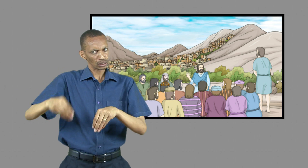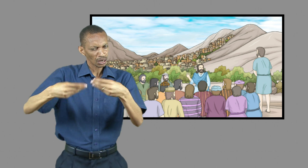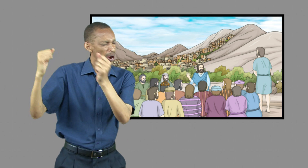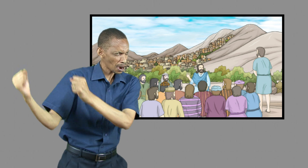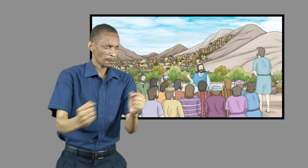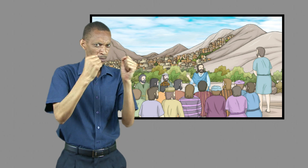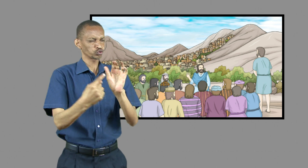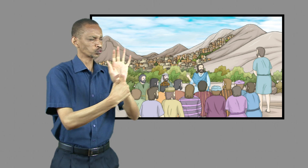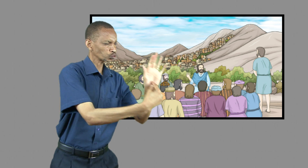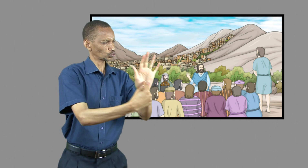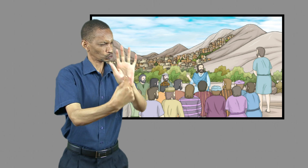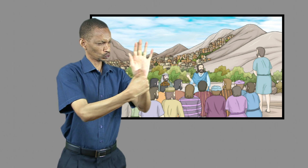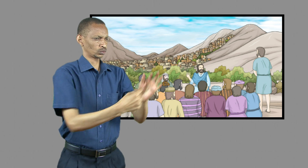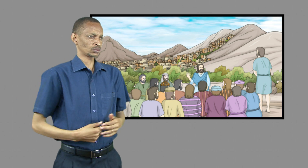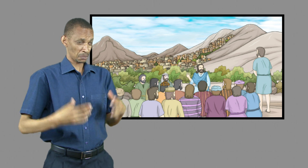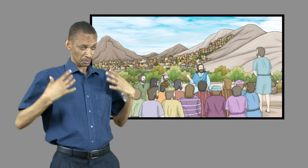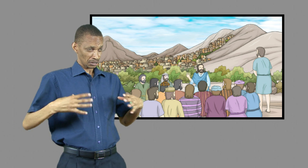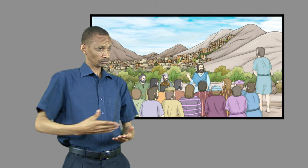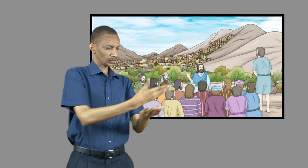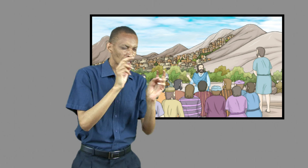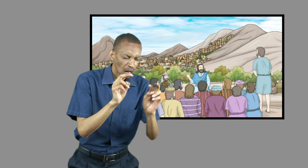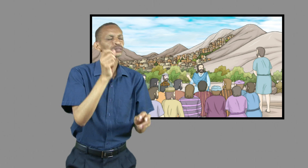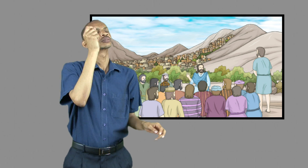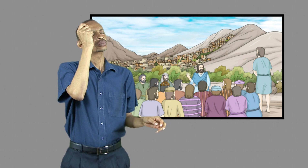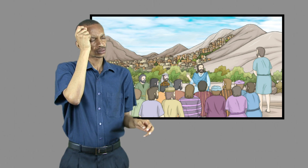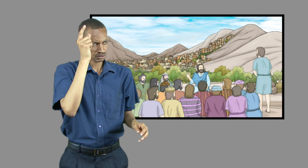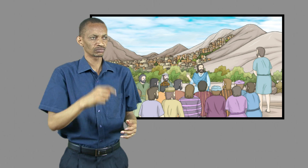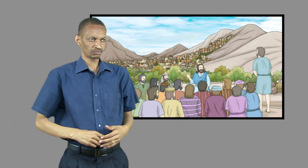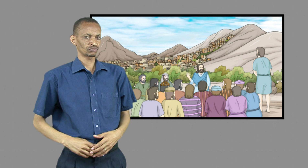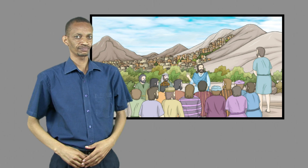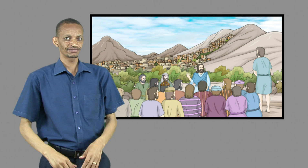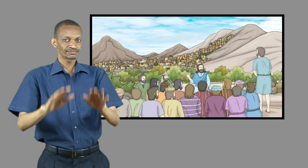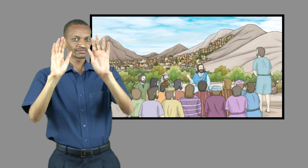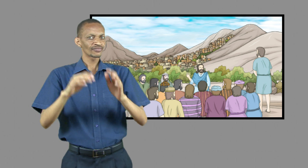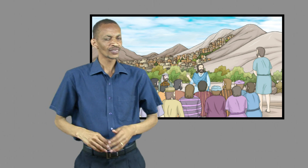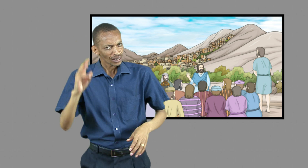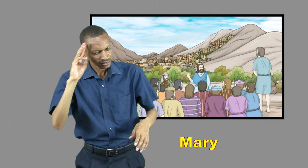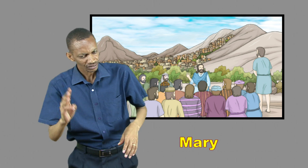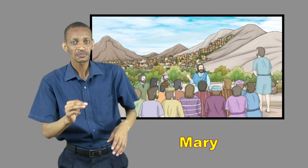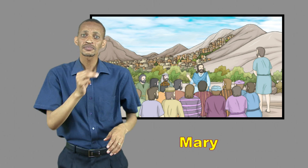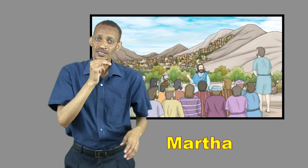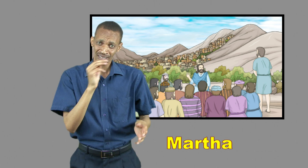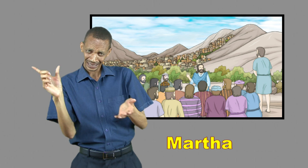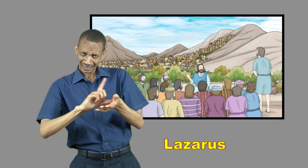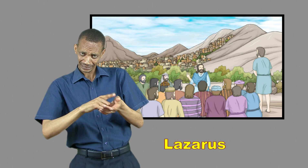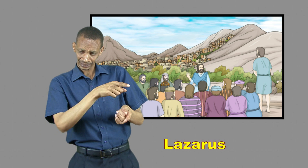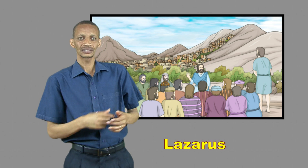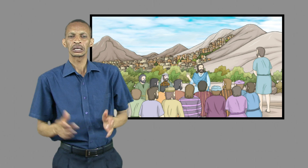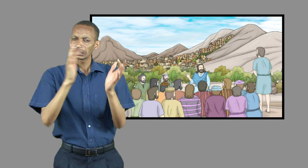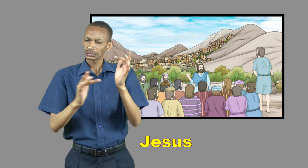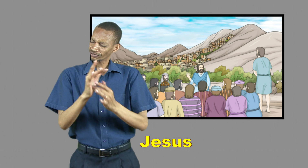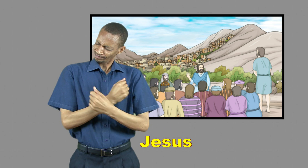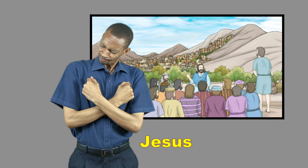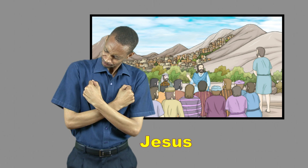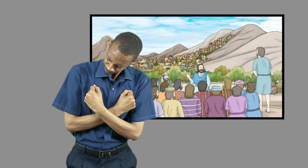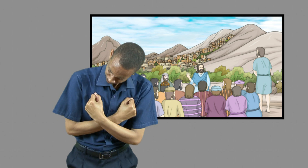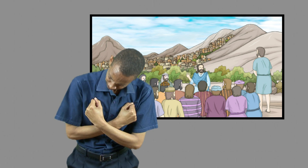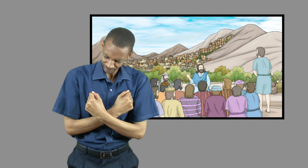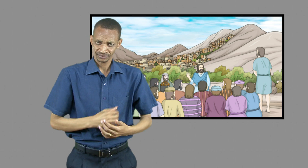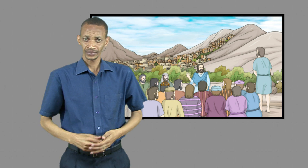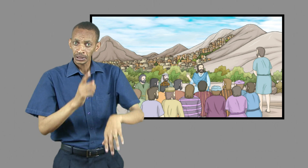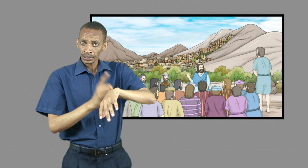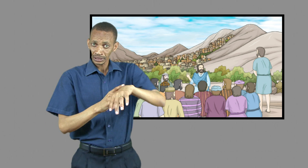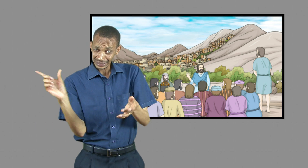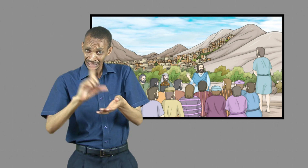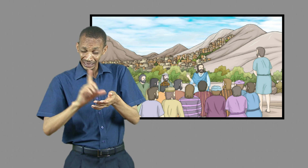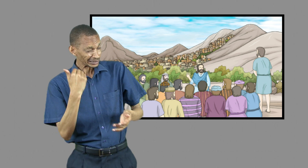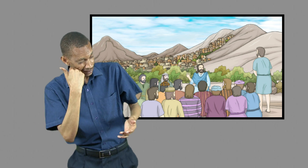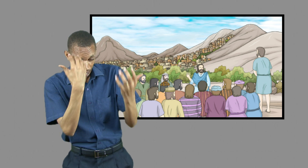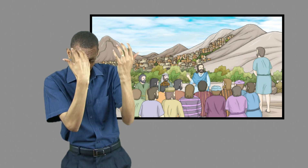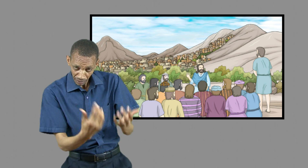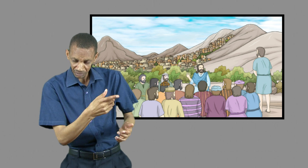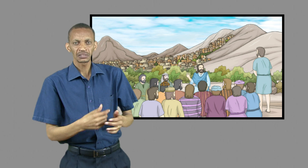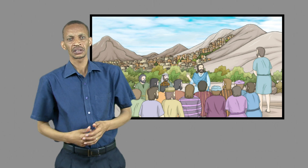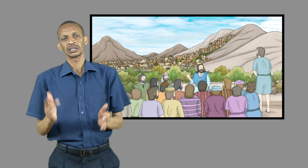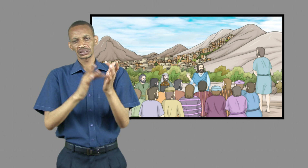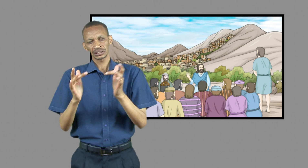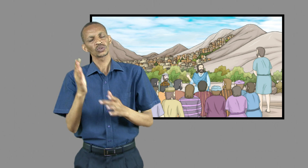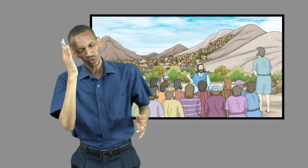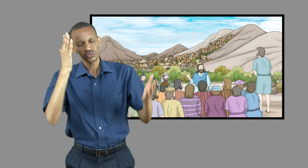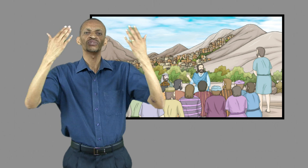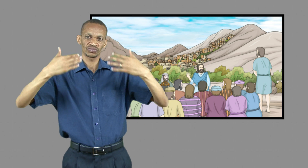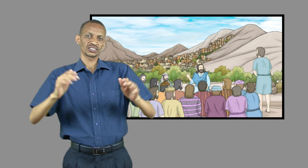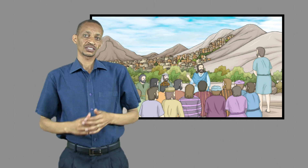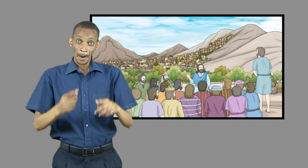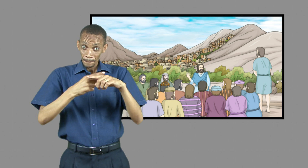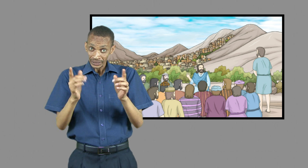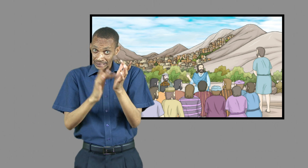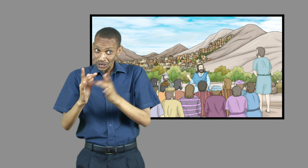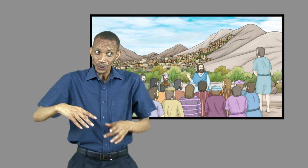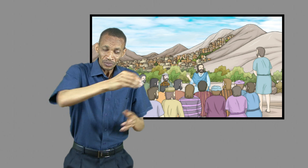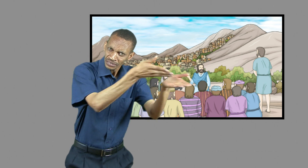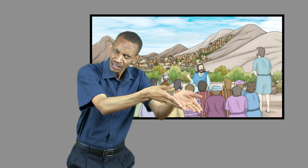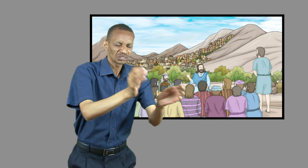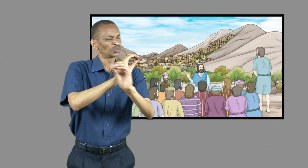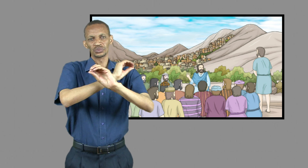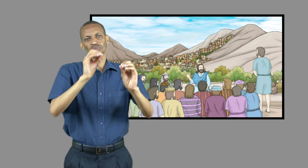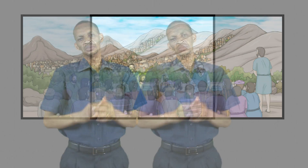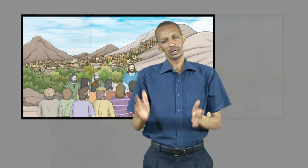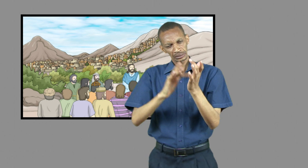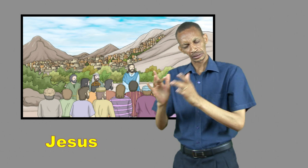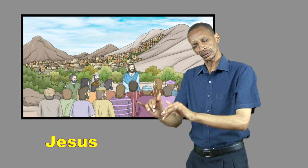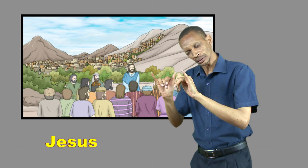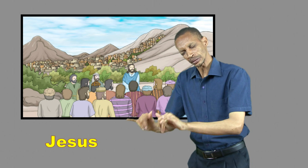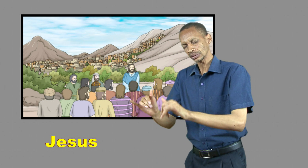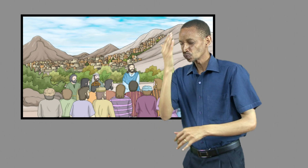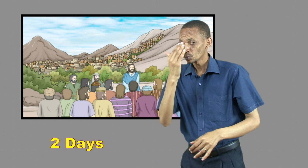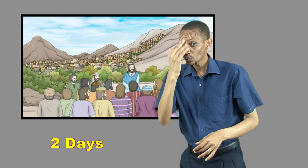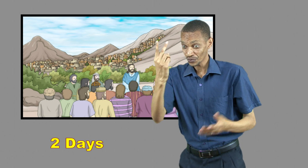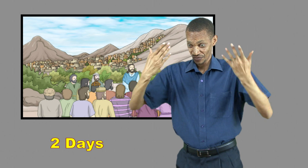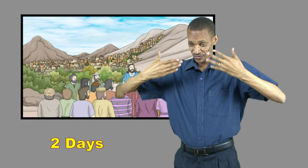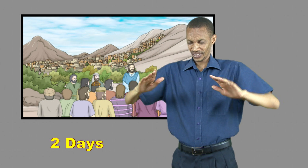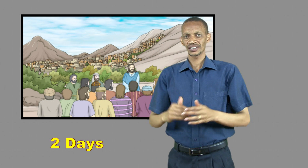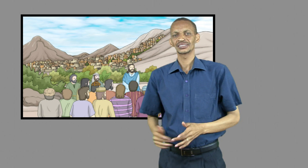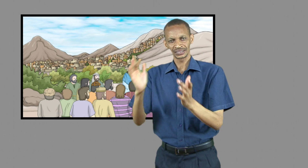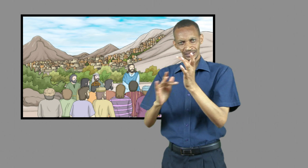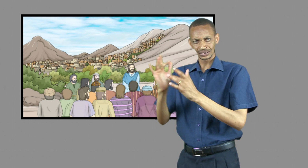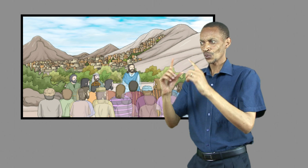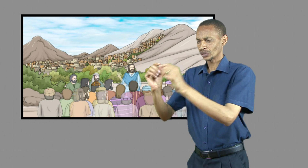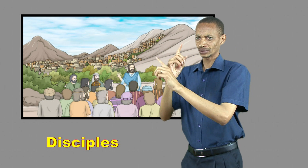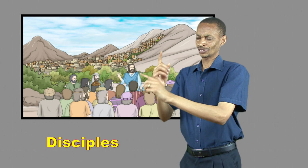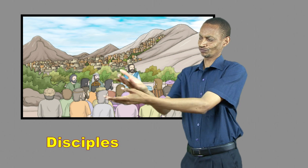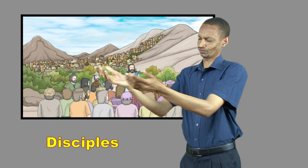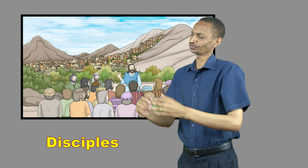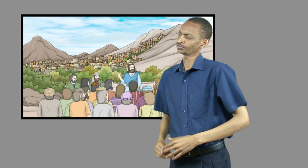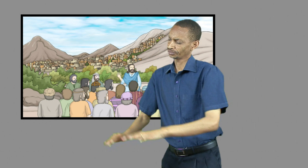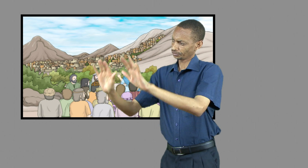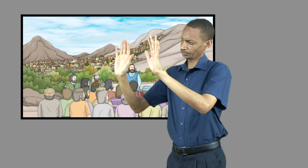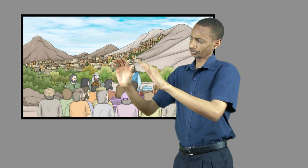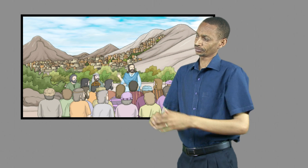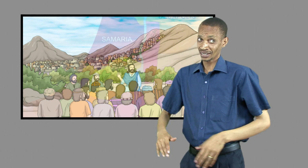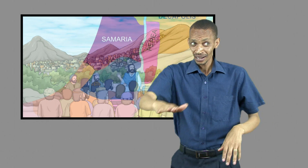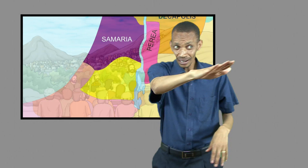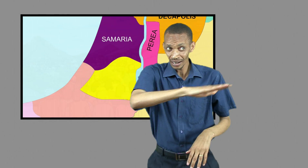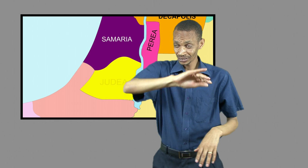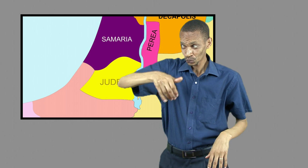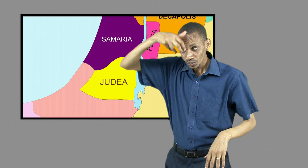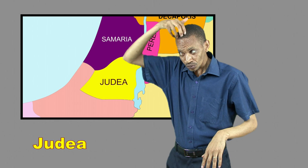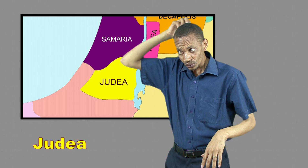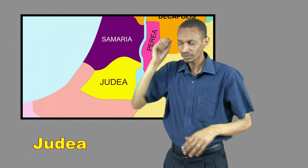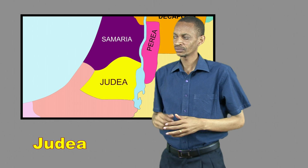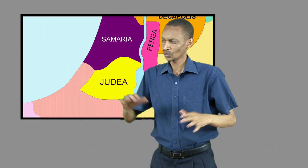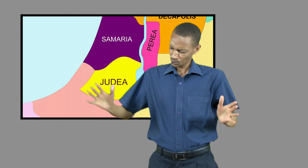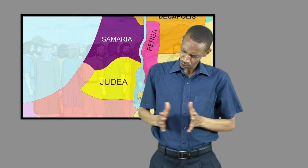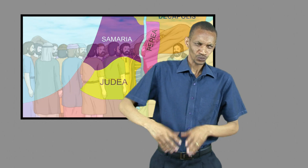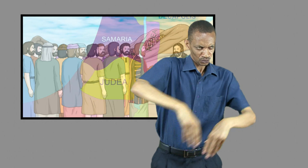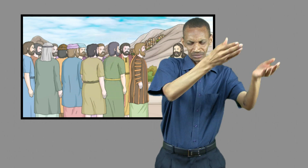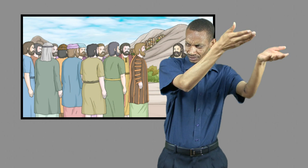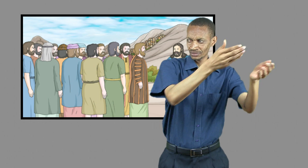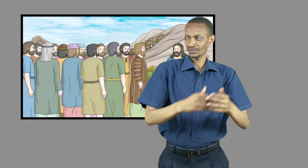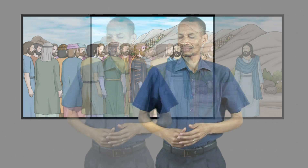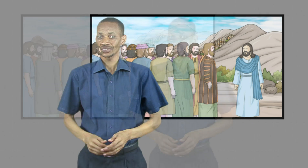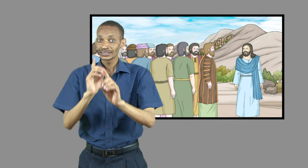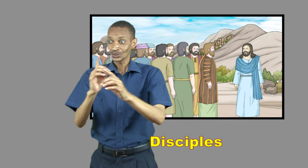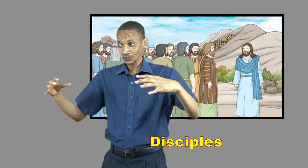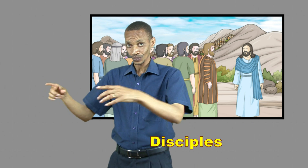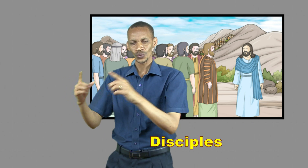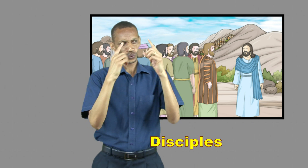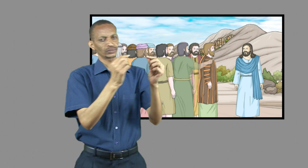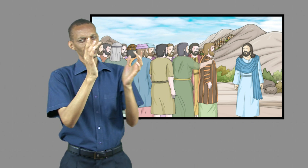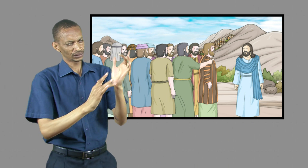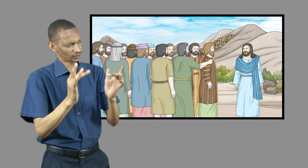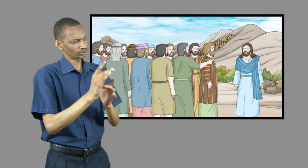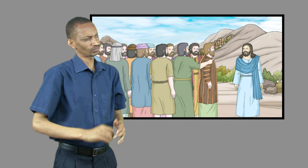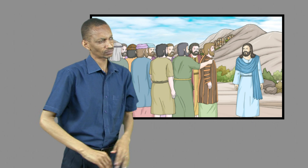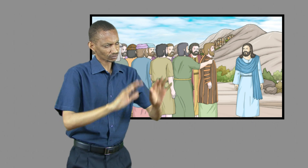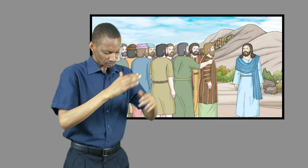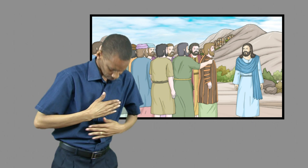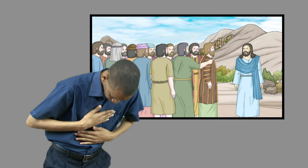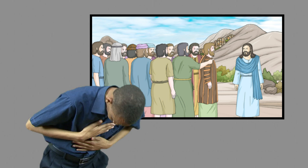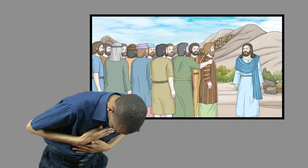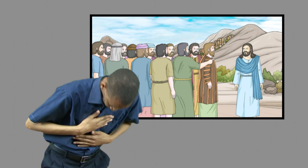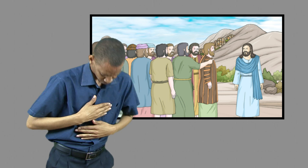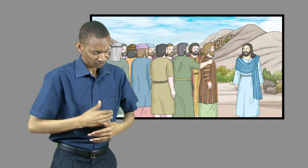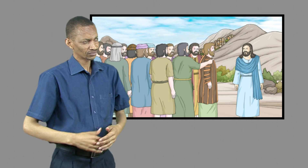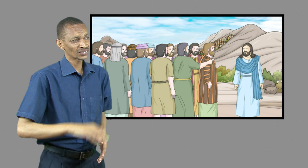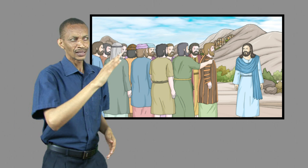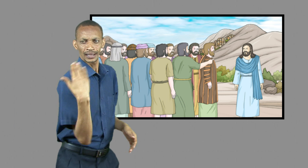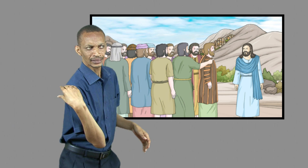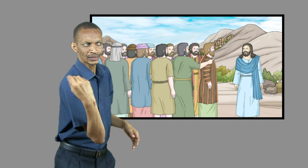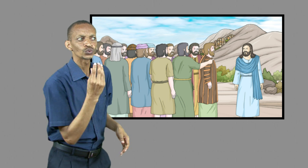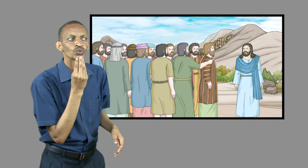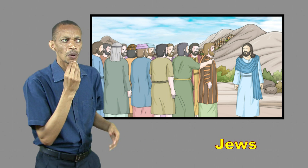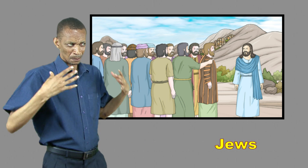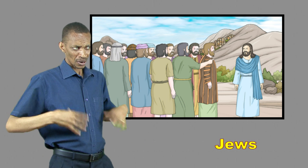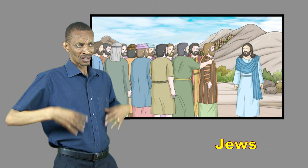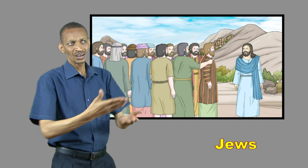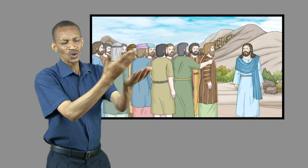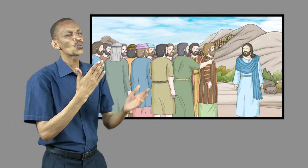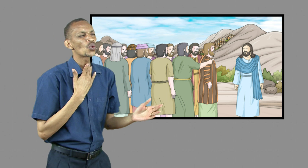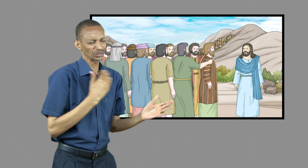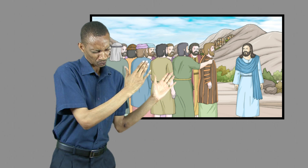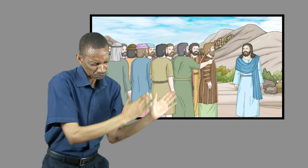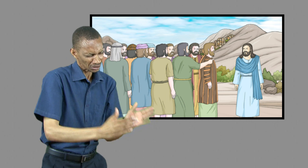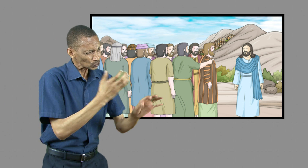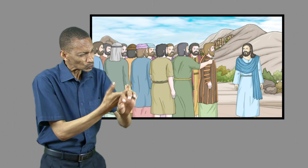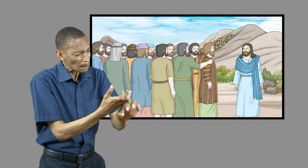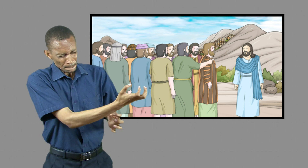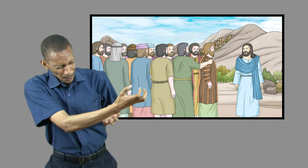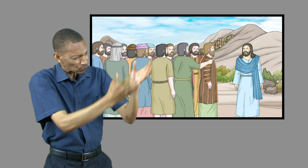So on hearing that Lazarus was sick, He stayed where He was for two days, and then He said to the disciples, “Let us go back to Judea.” “Rabbi,” they replied, “the Jews just tried to stone You, and You are going back there?”